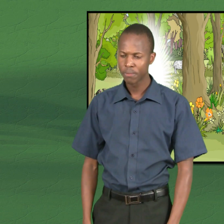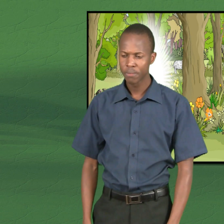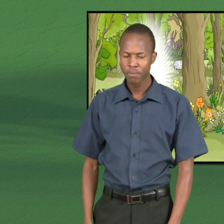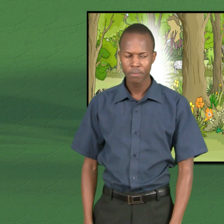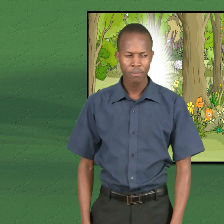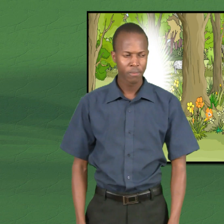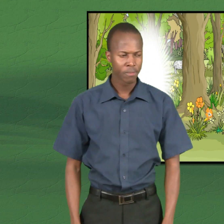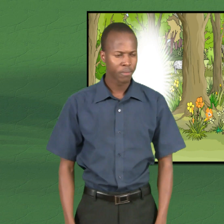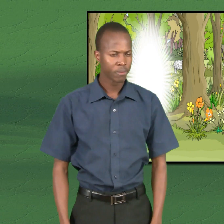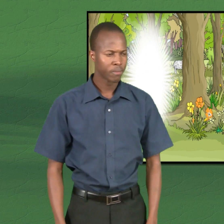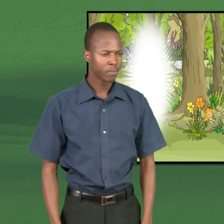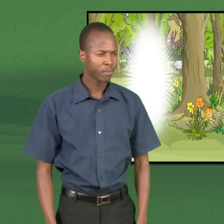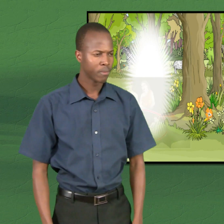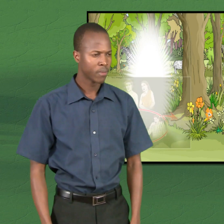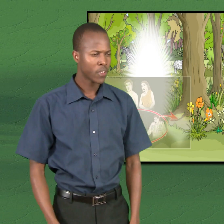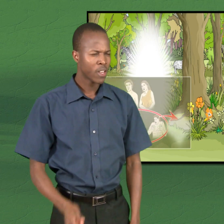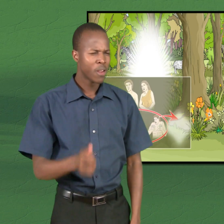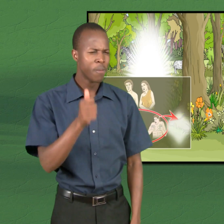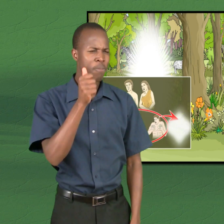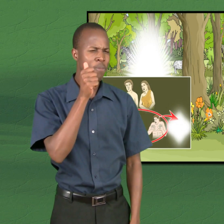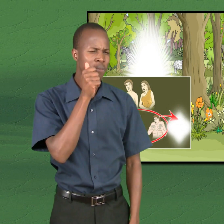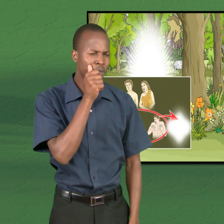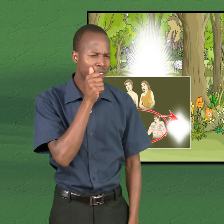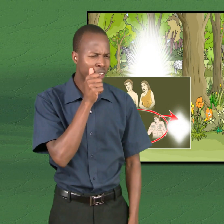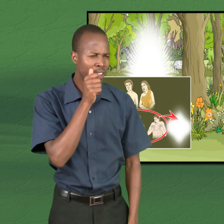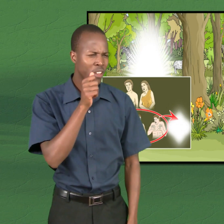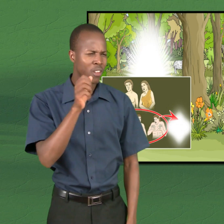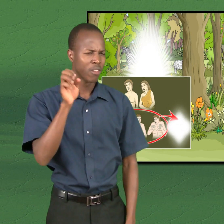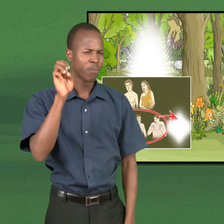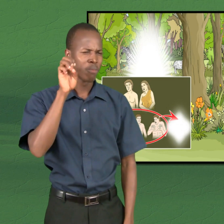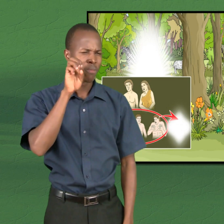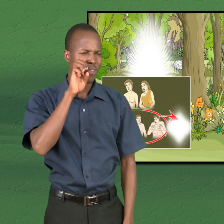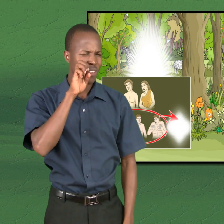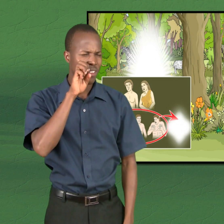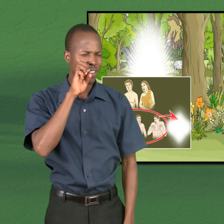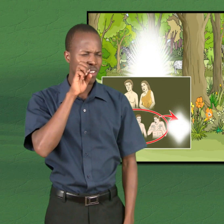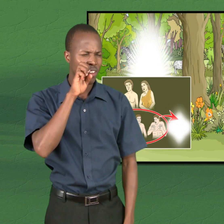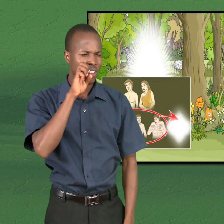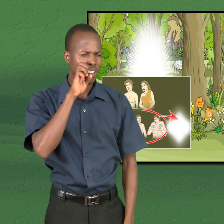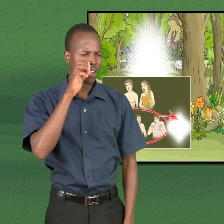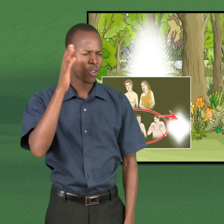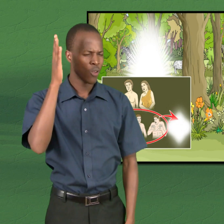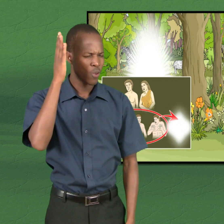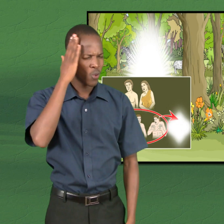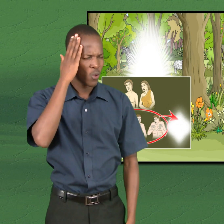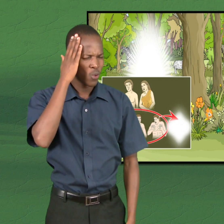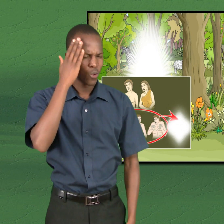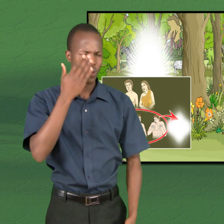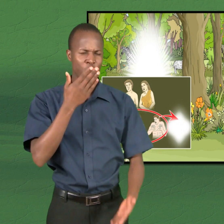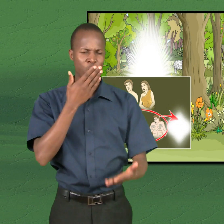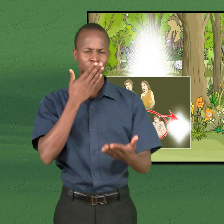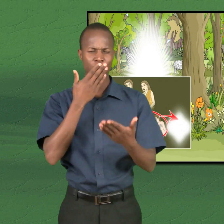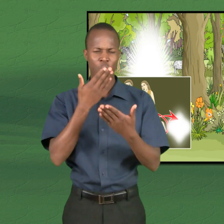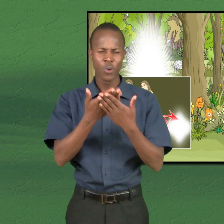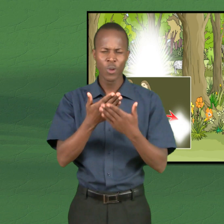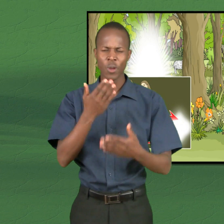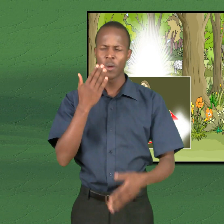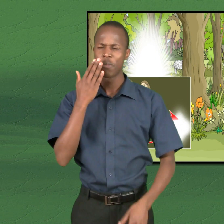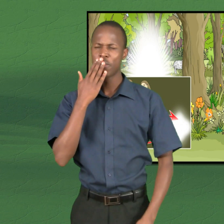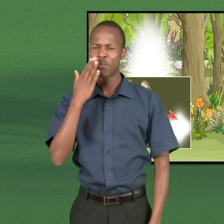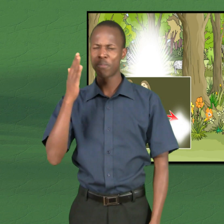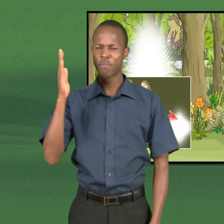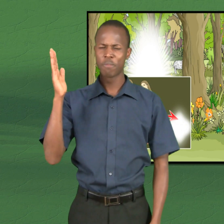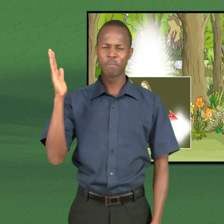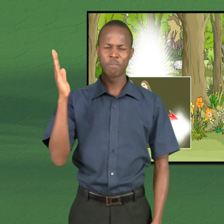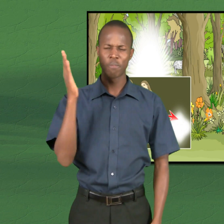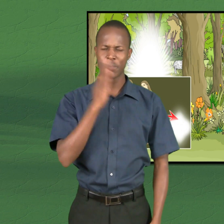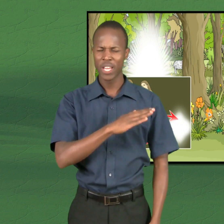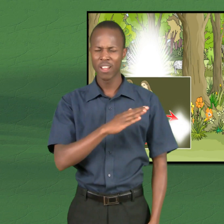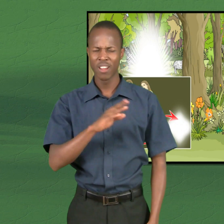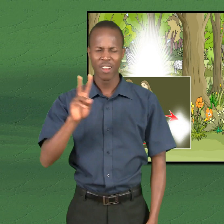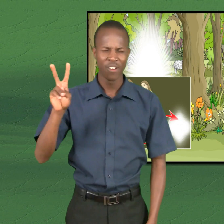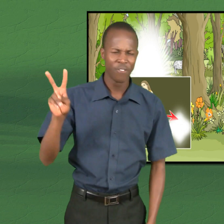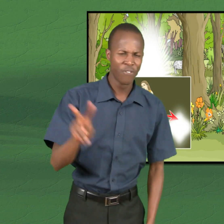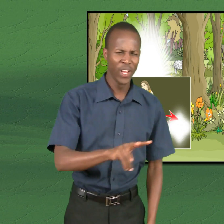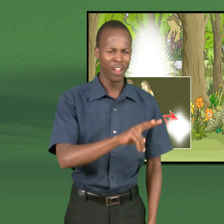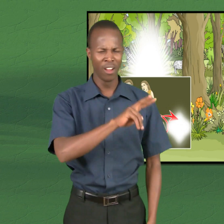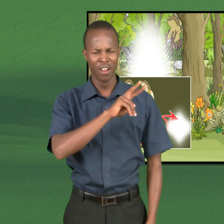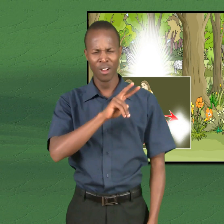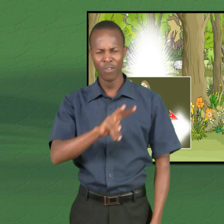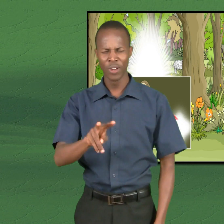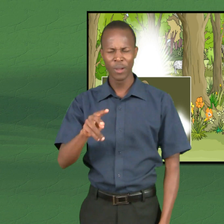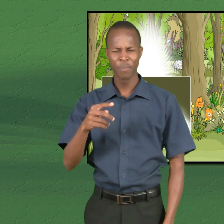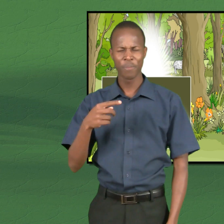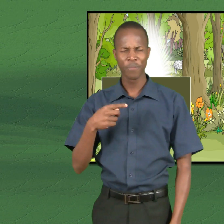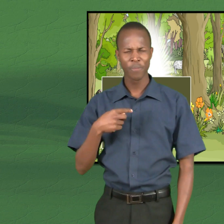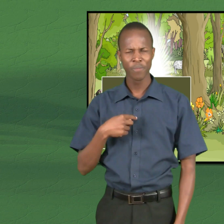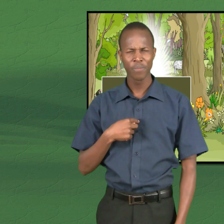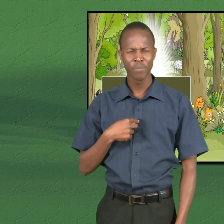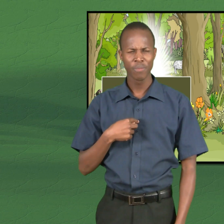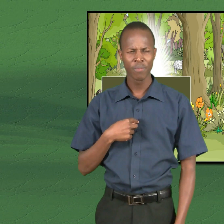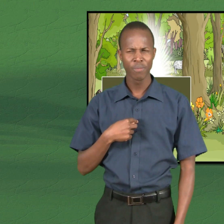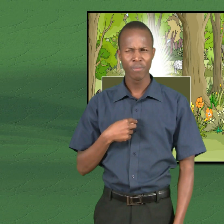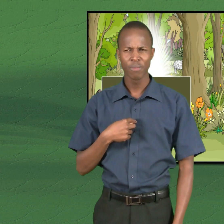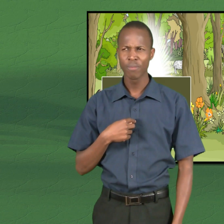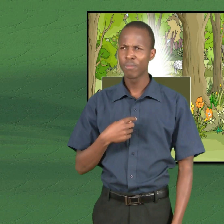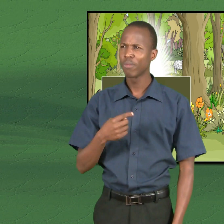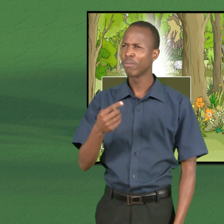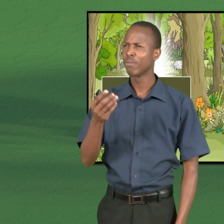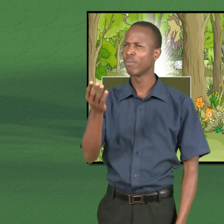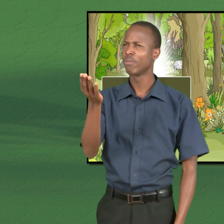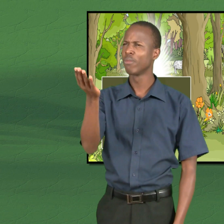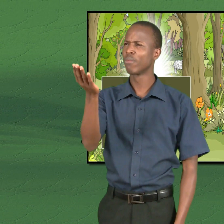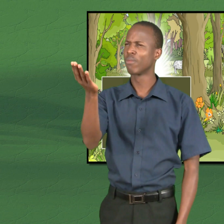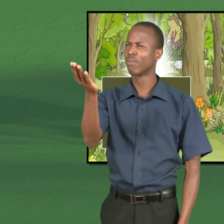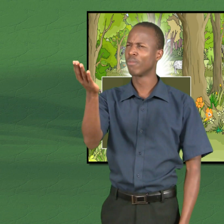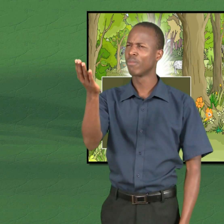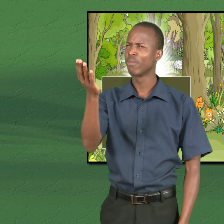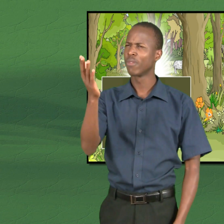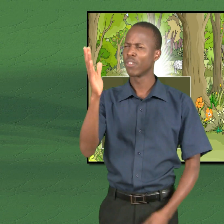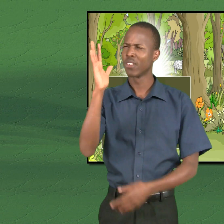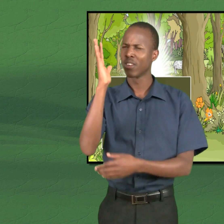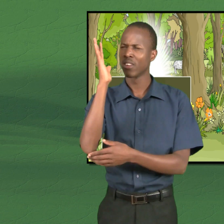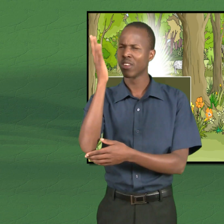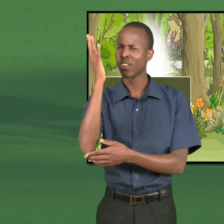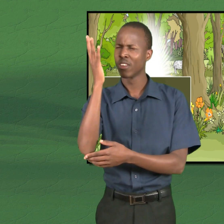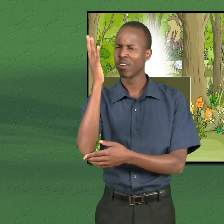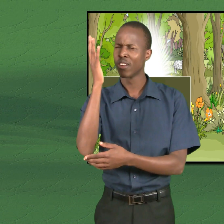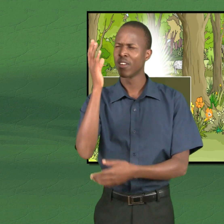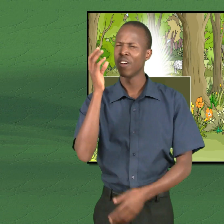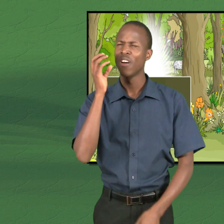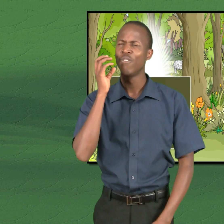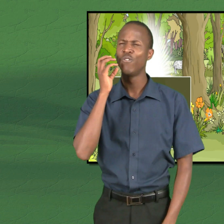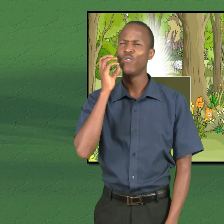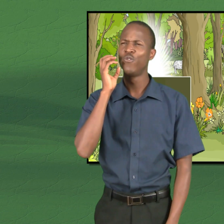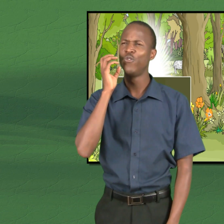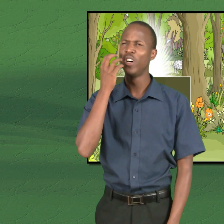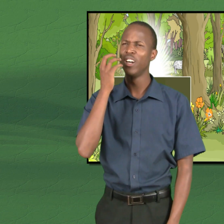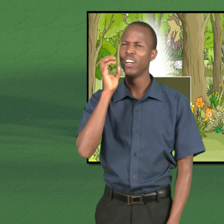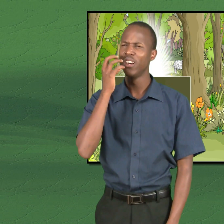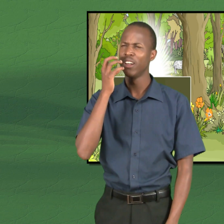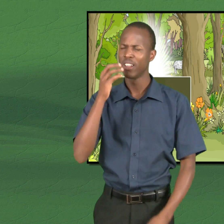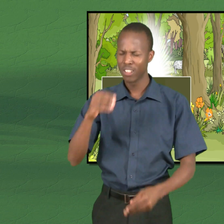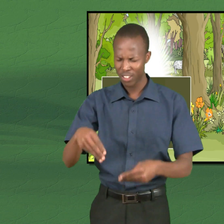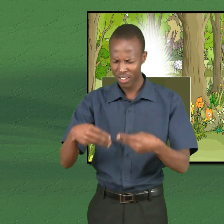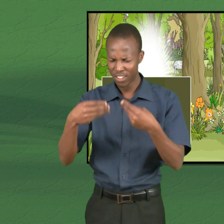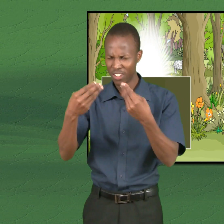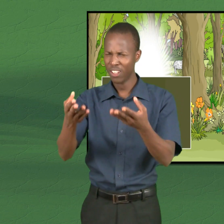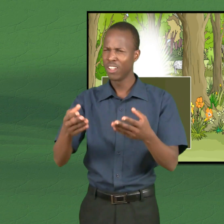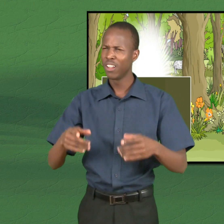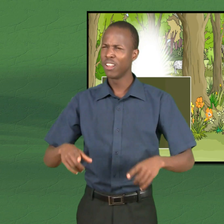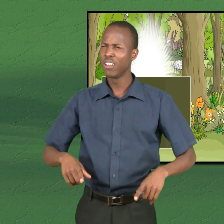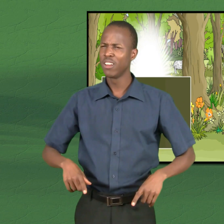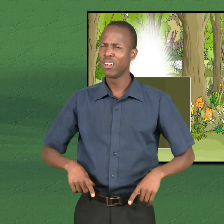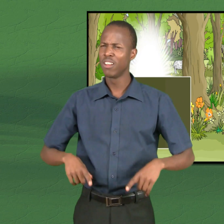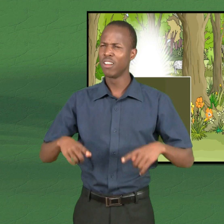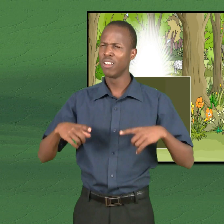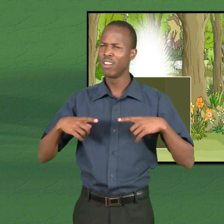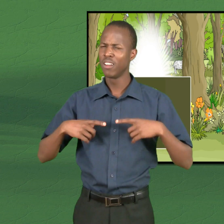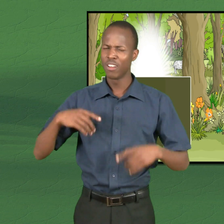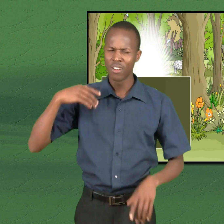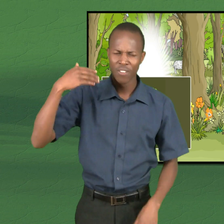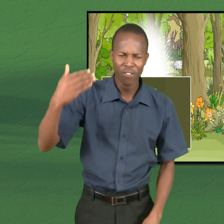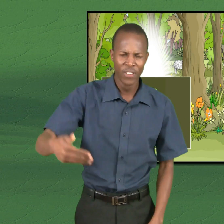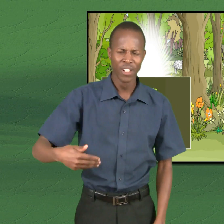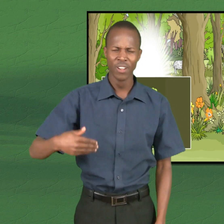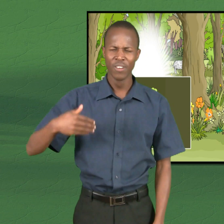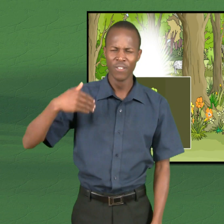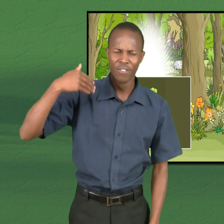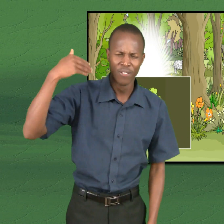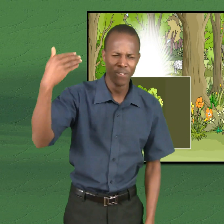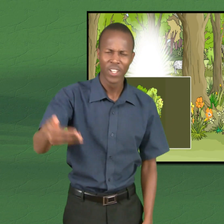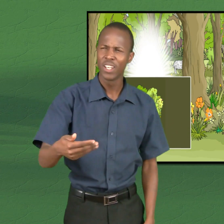Then the LORD God said, “Behold, the man has become like one of Us, knowing good and evil.